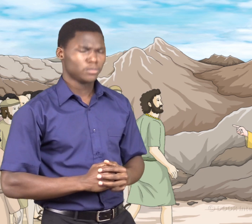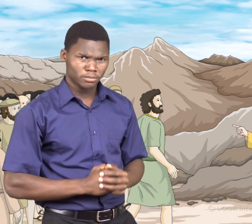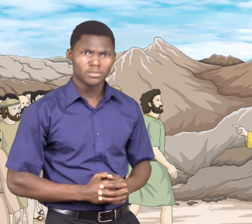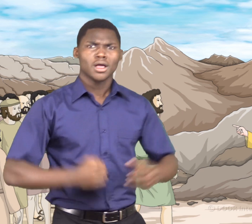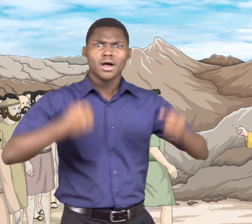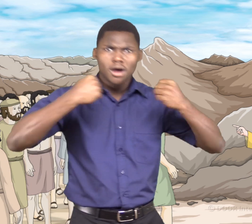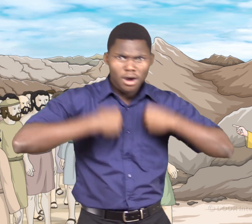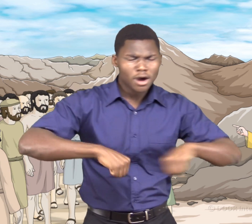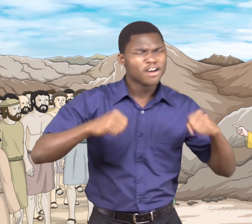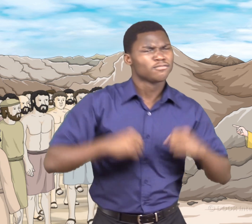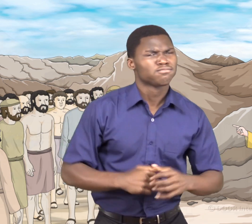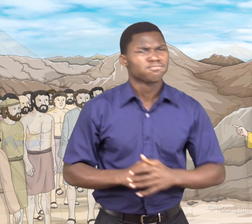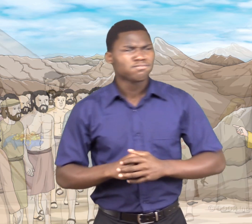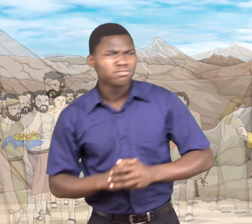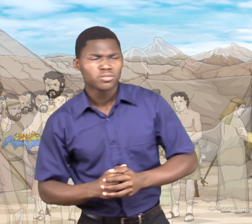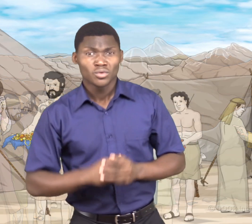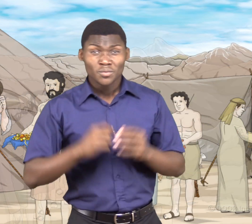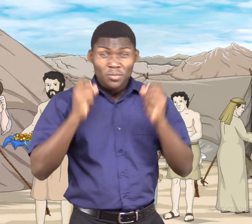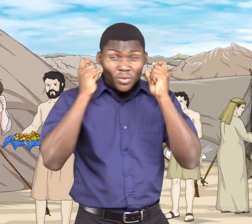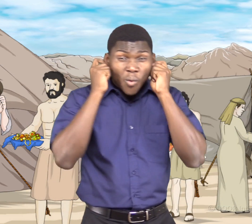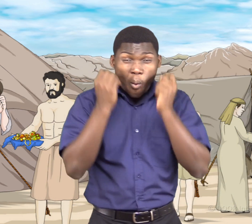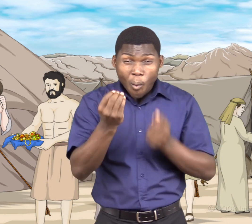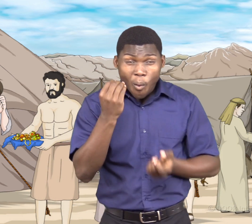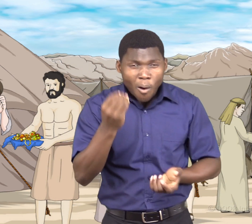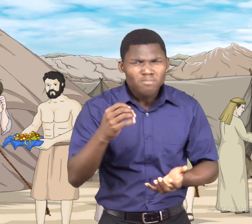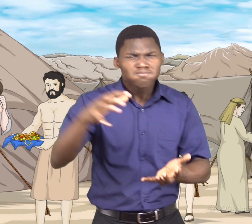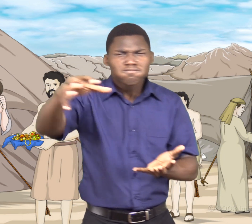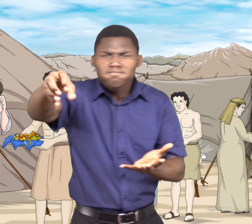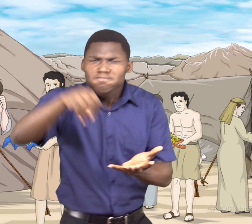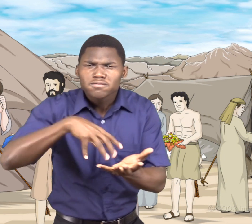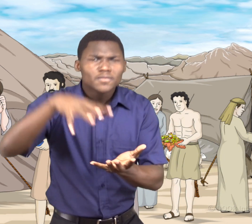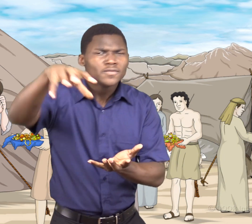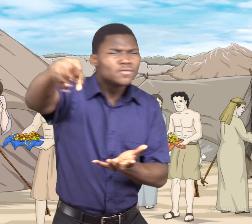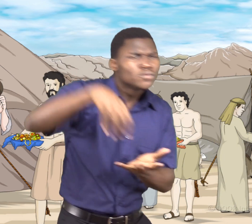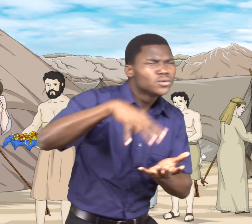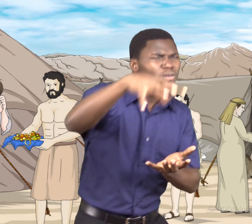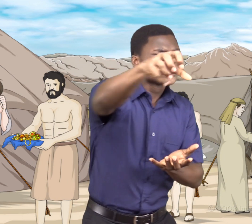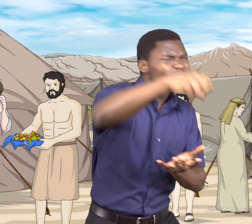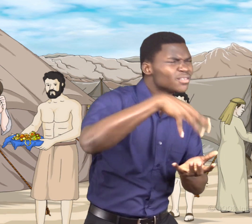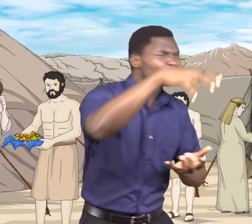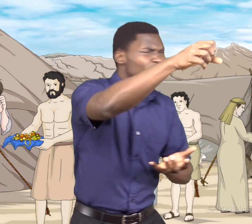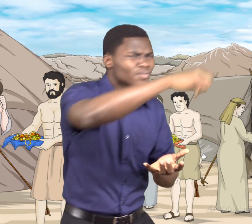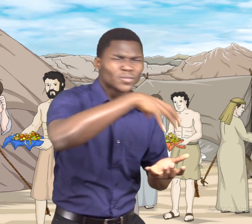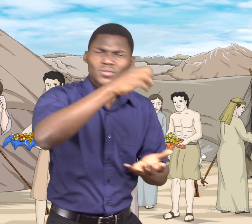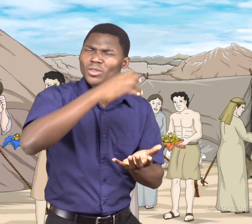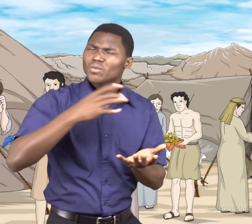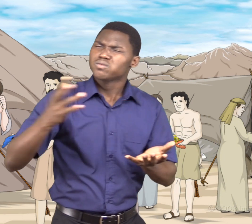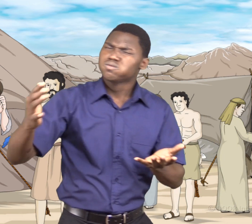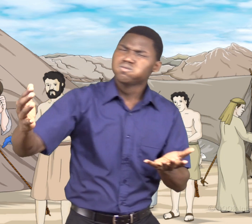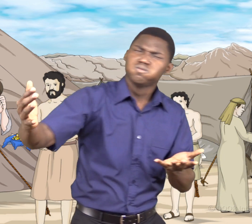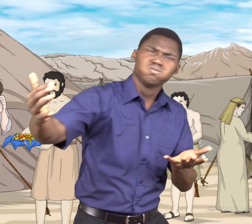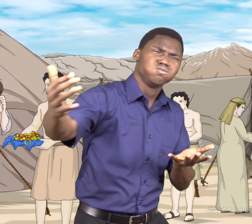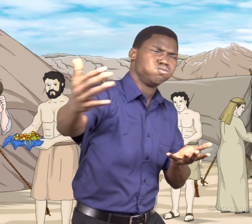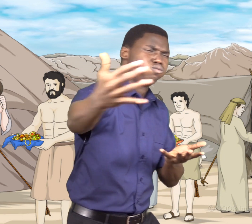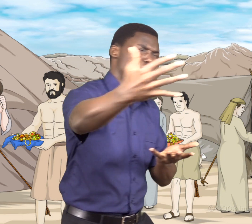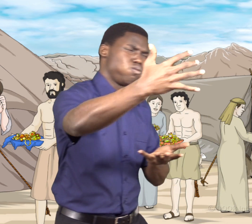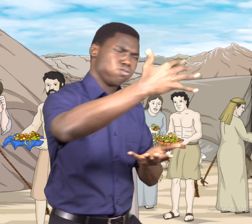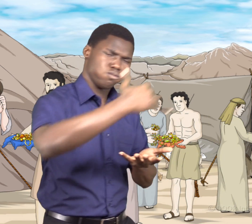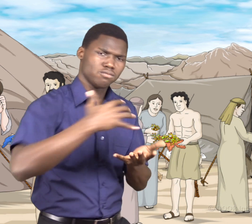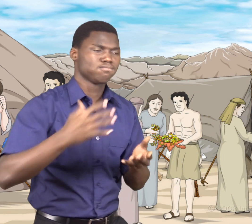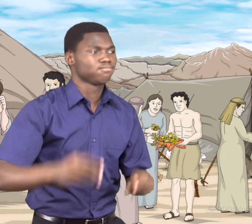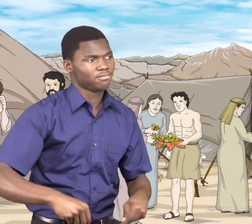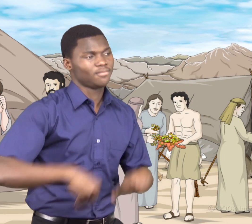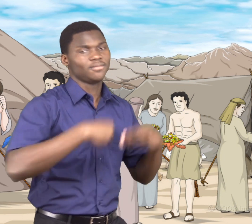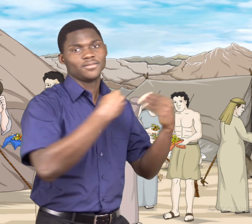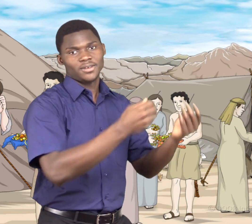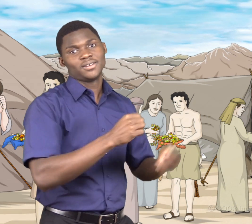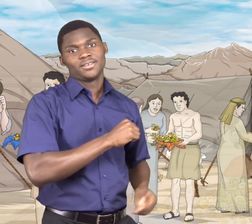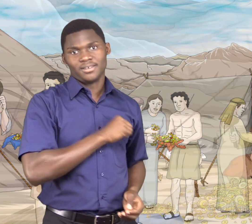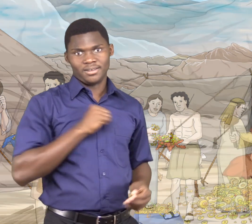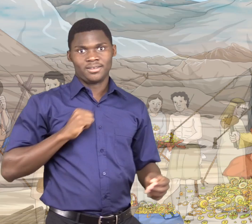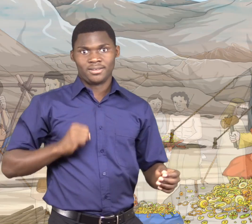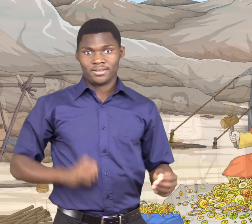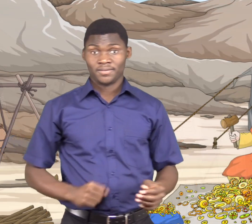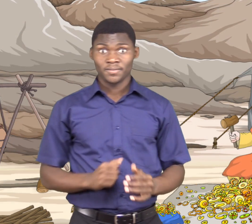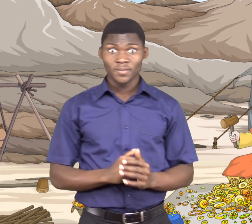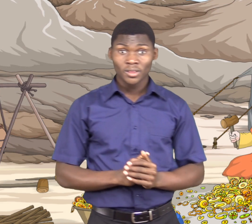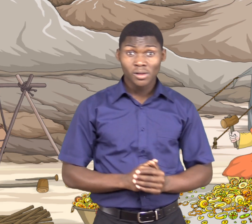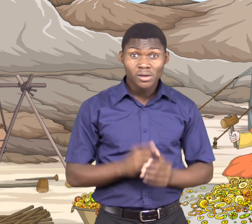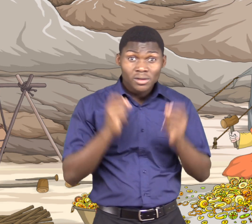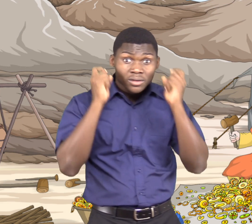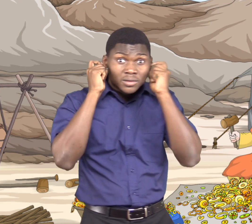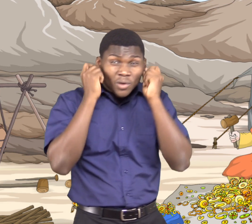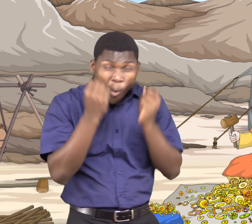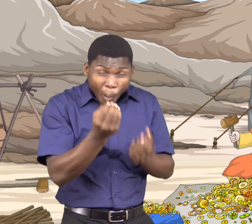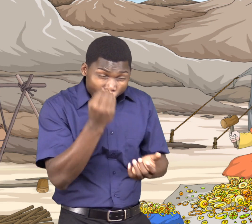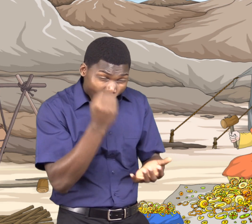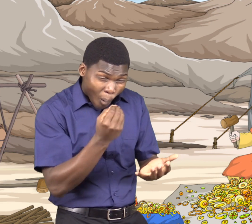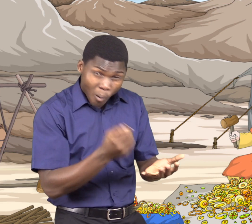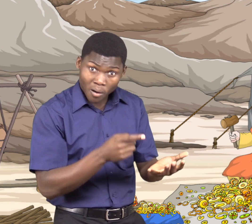Then all the people took off their gold earrings and brought them to Aaron.